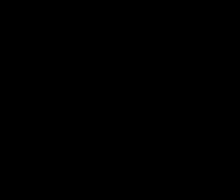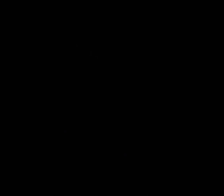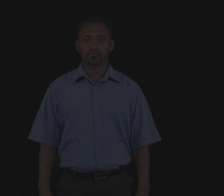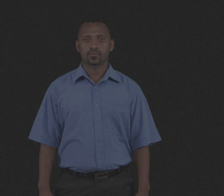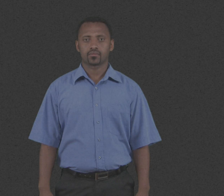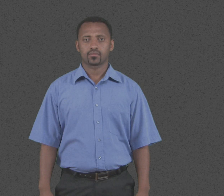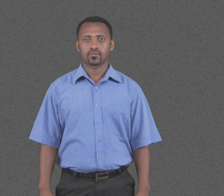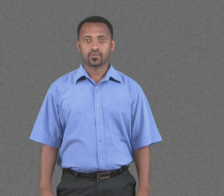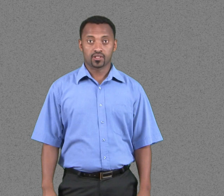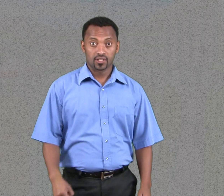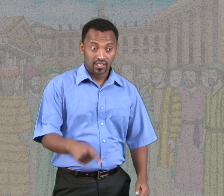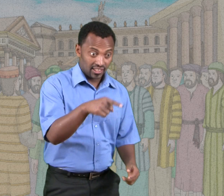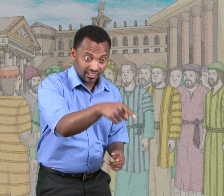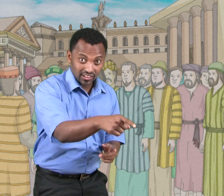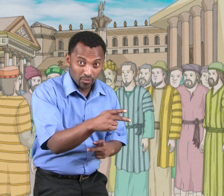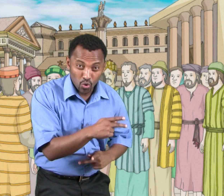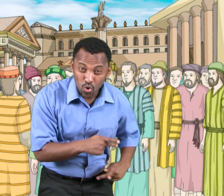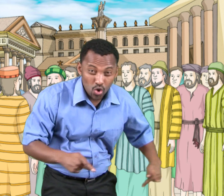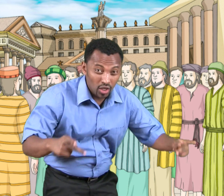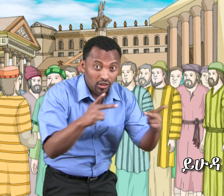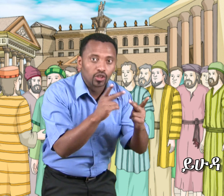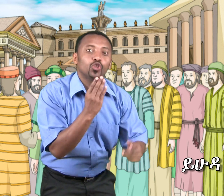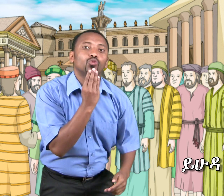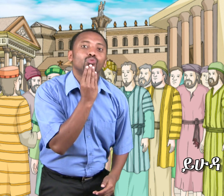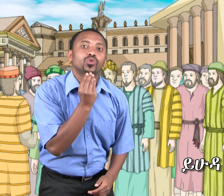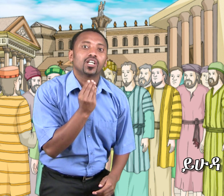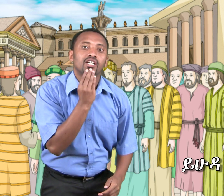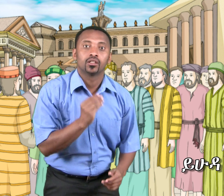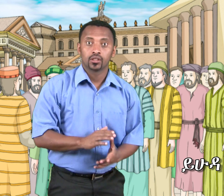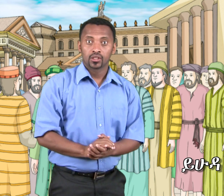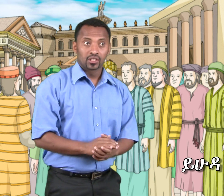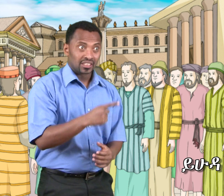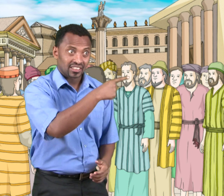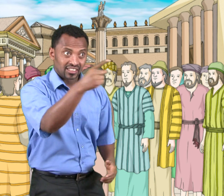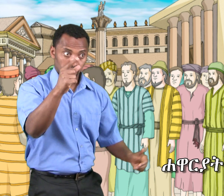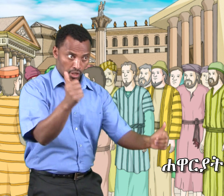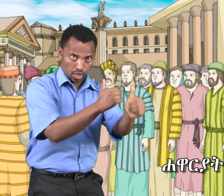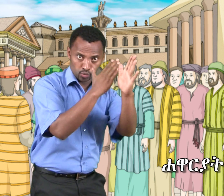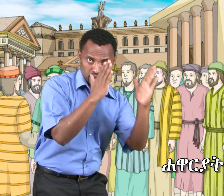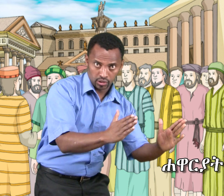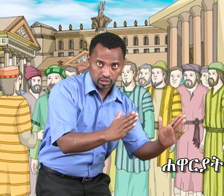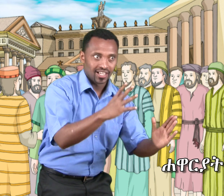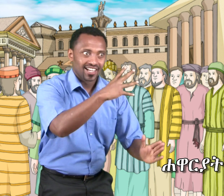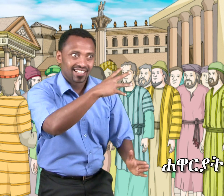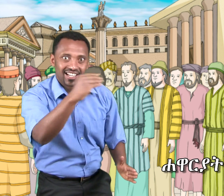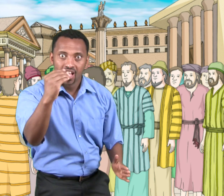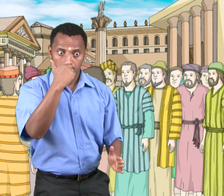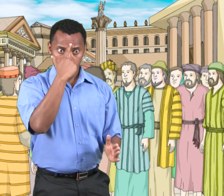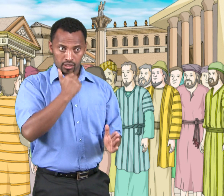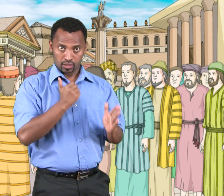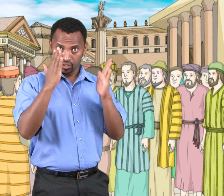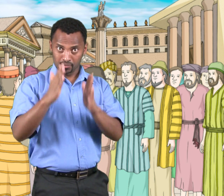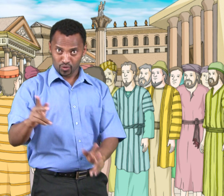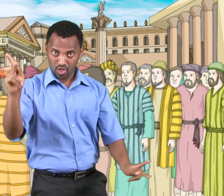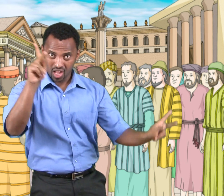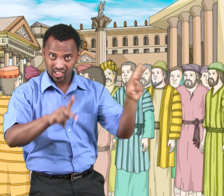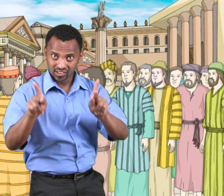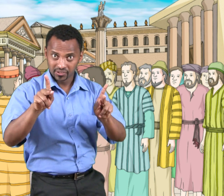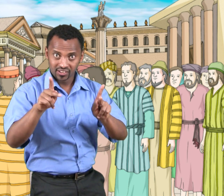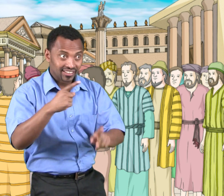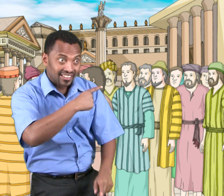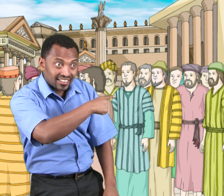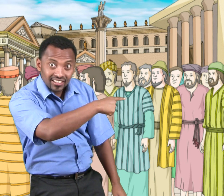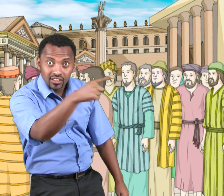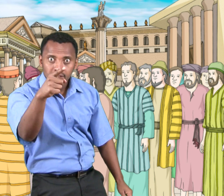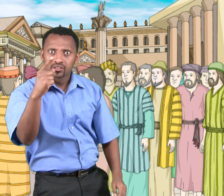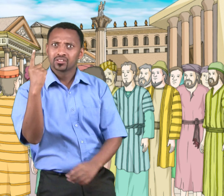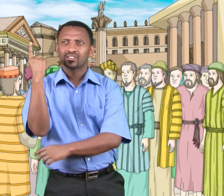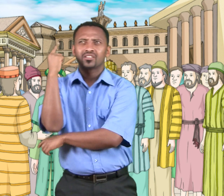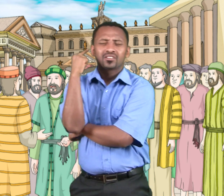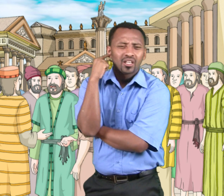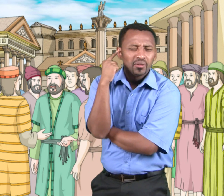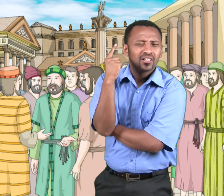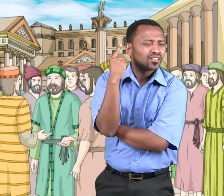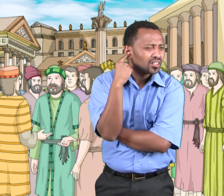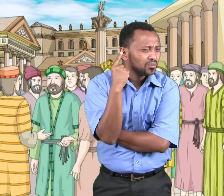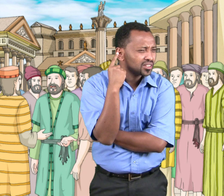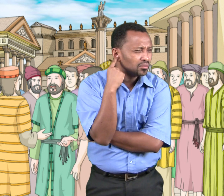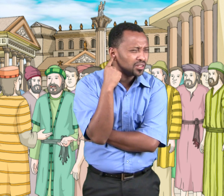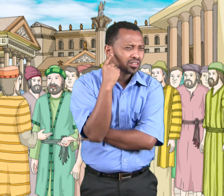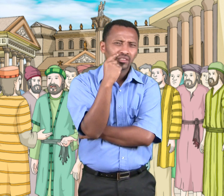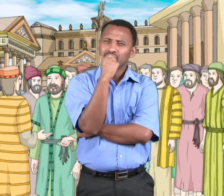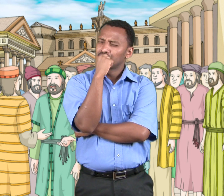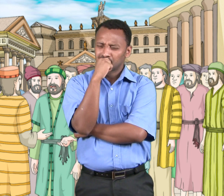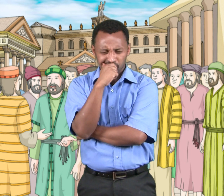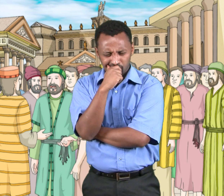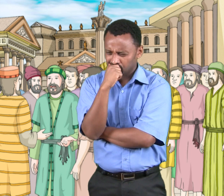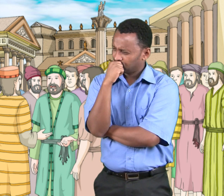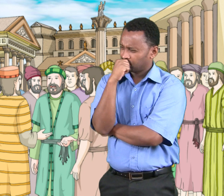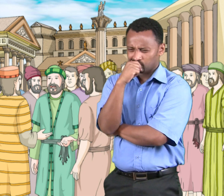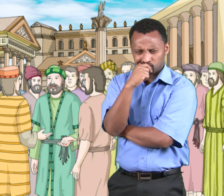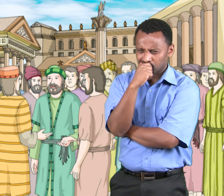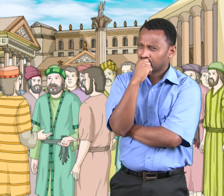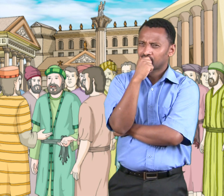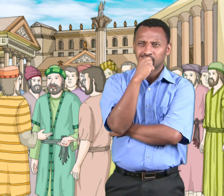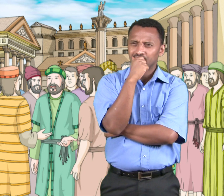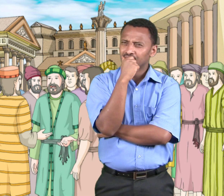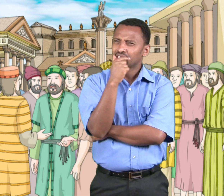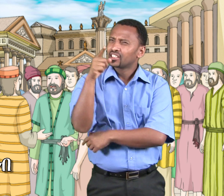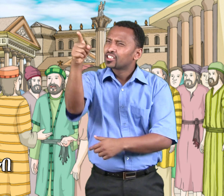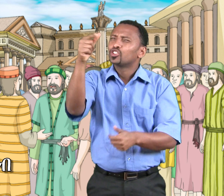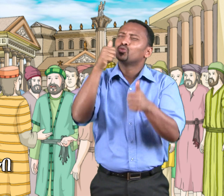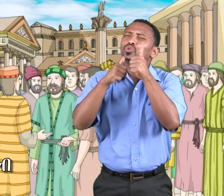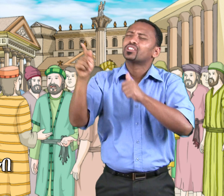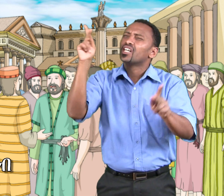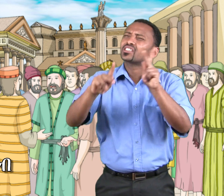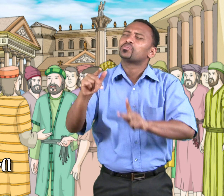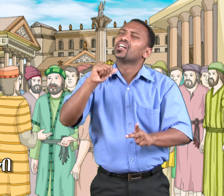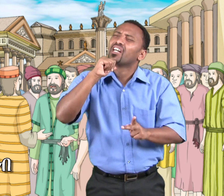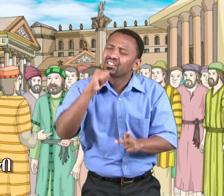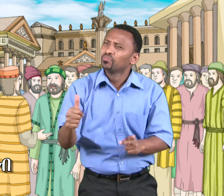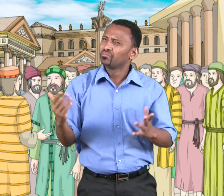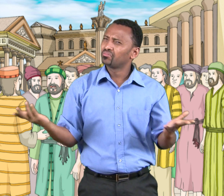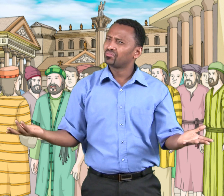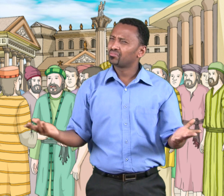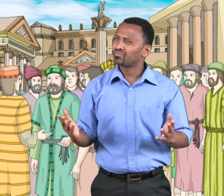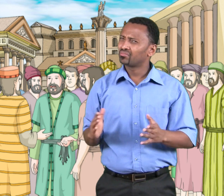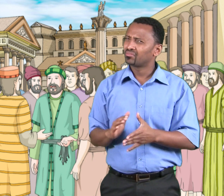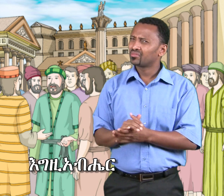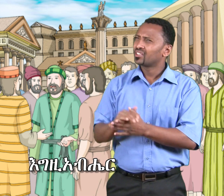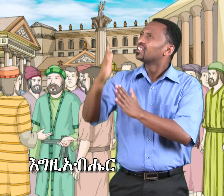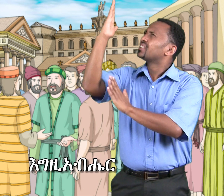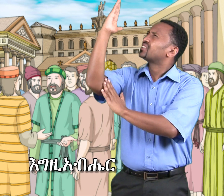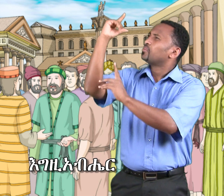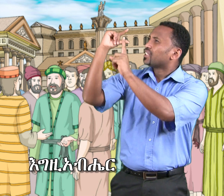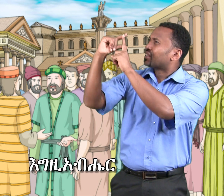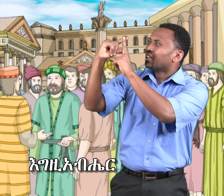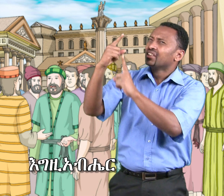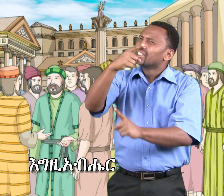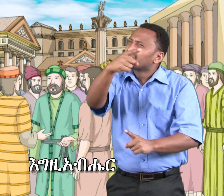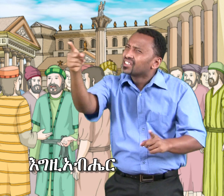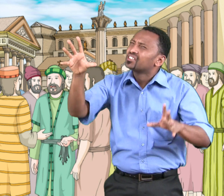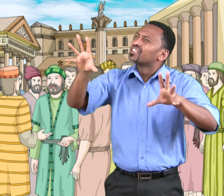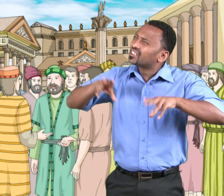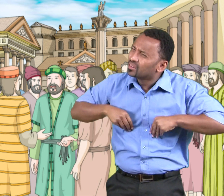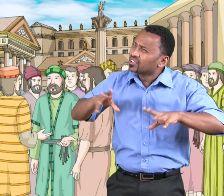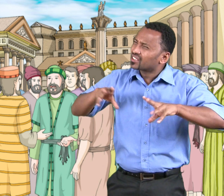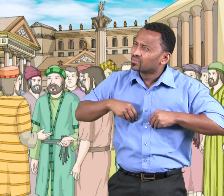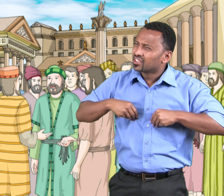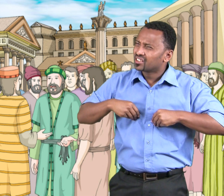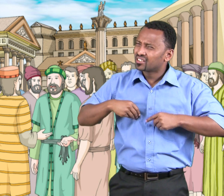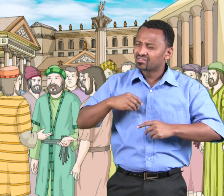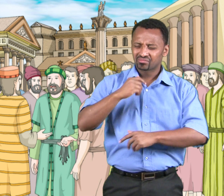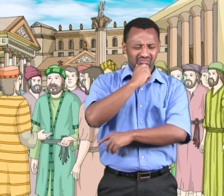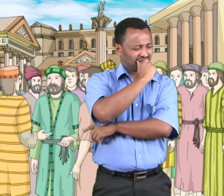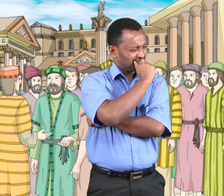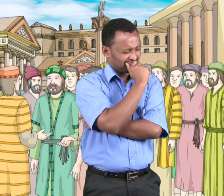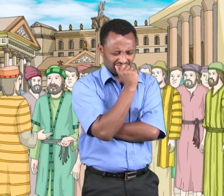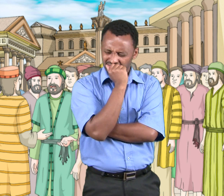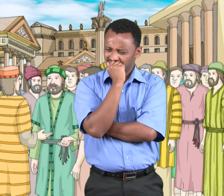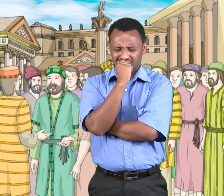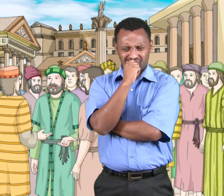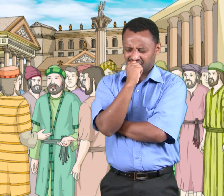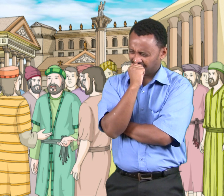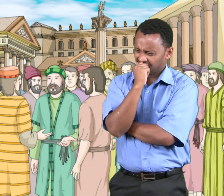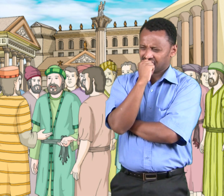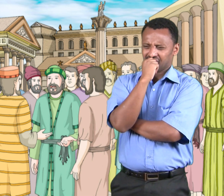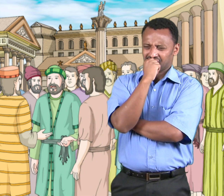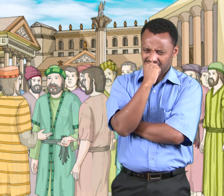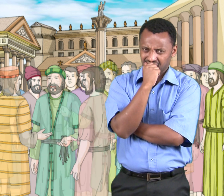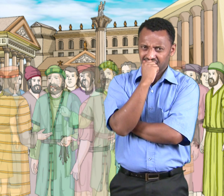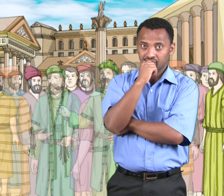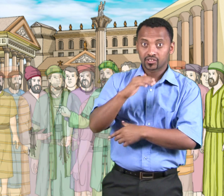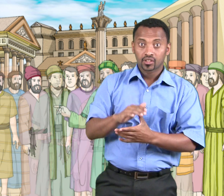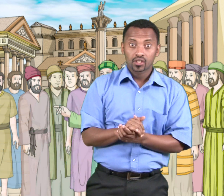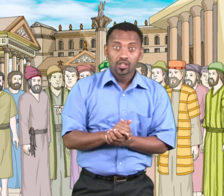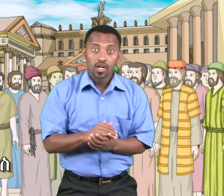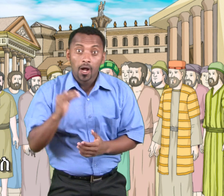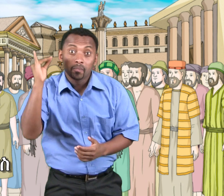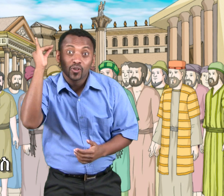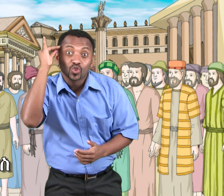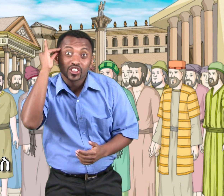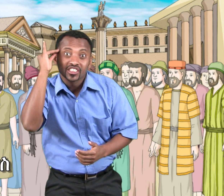The apostles and brothers throughout Judea soon heard that the Gentiles also had received the word of God.